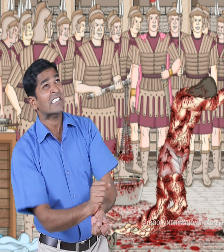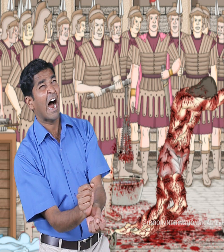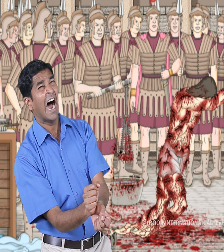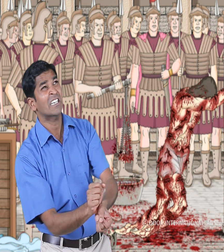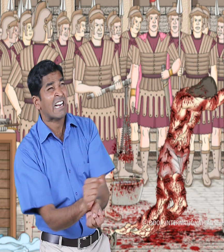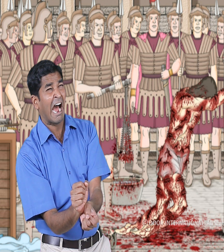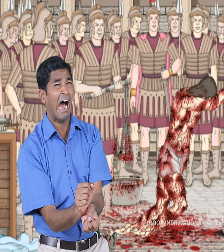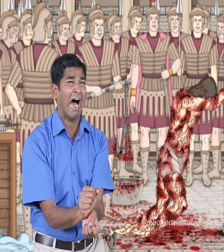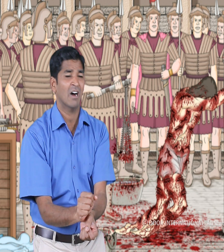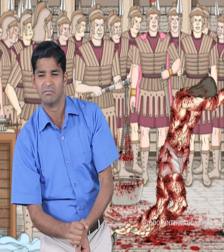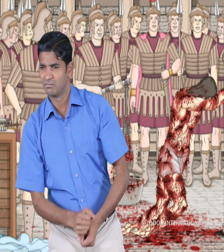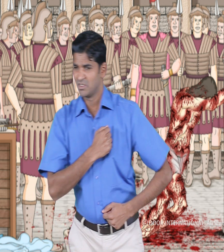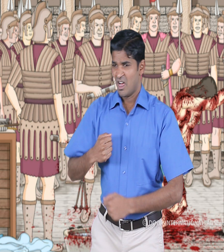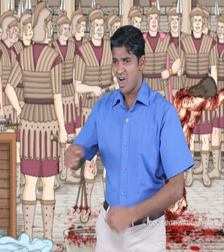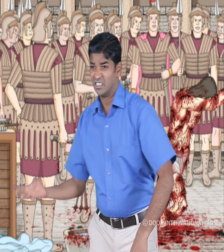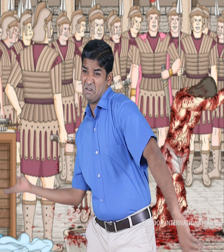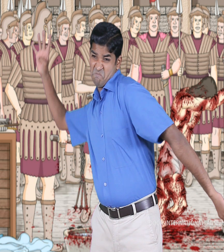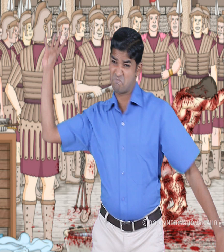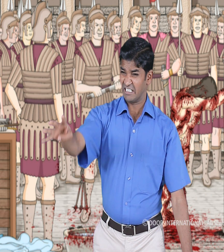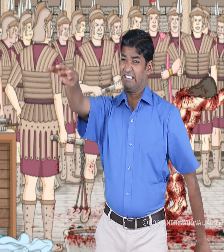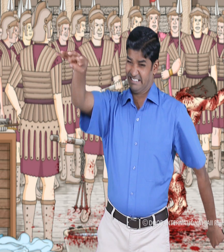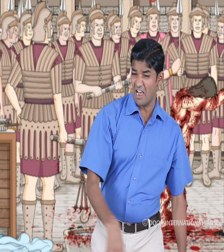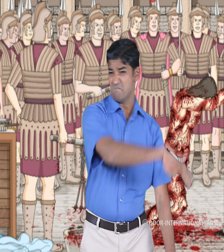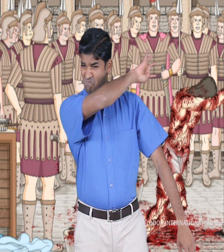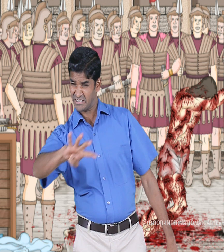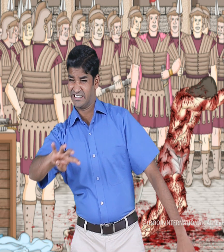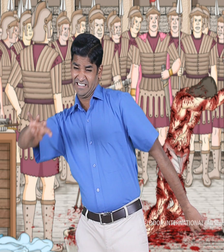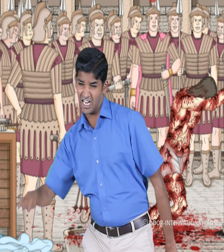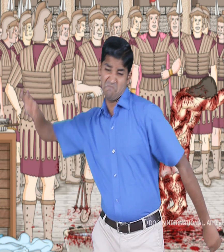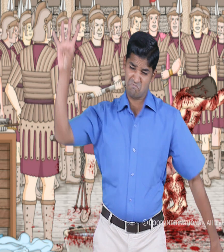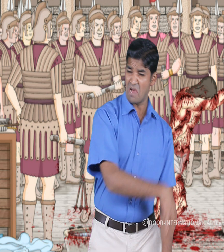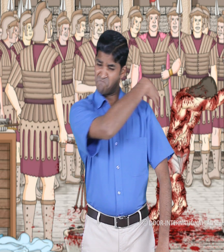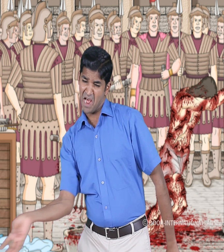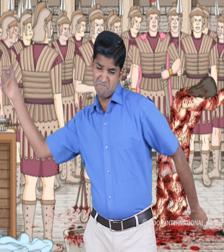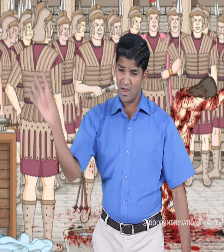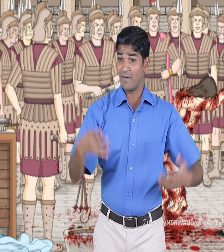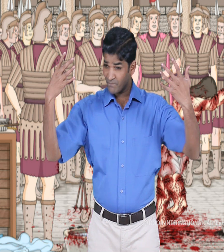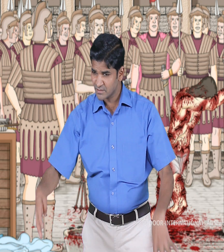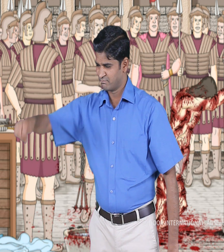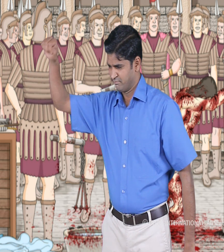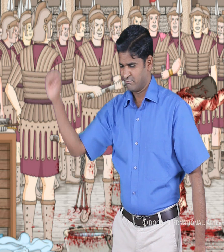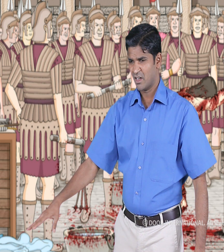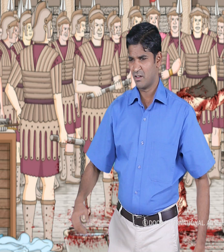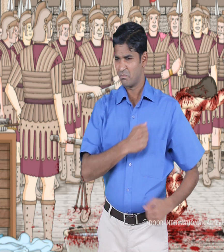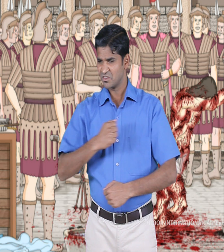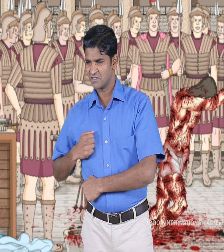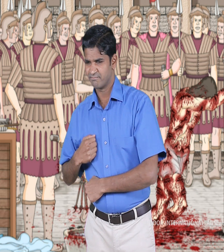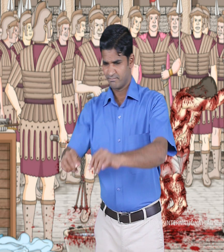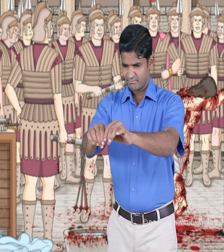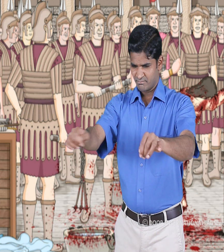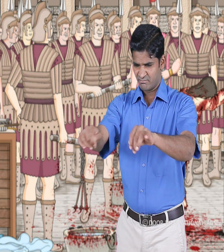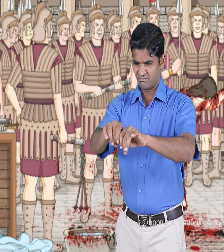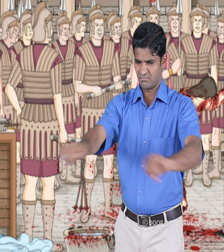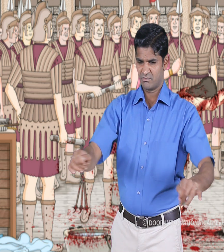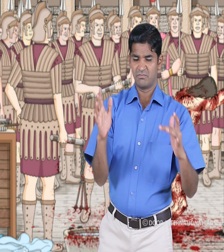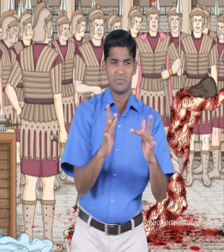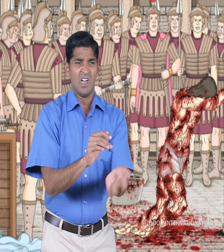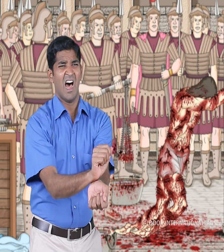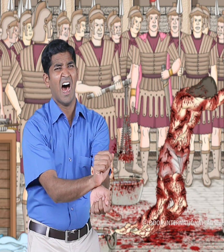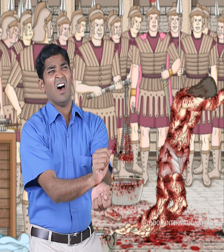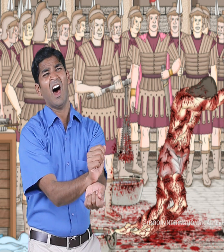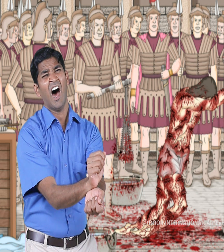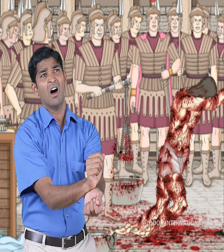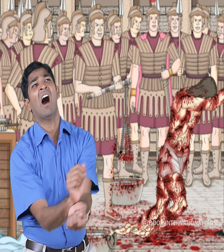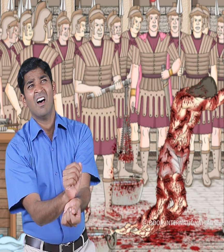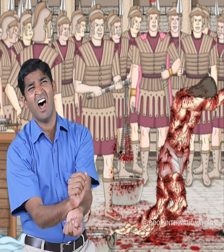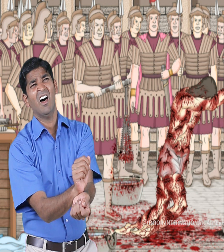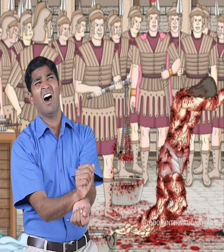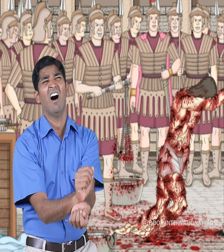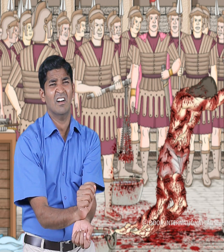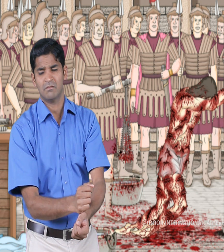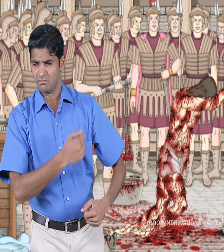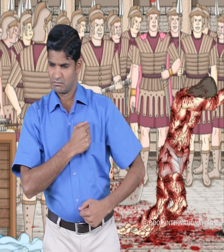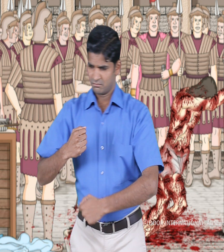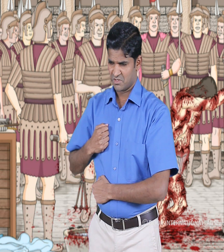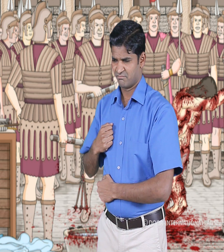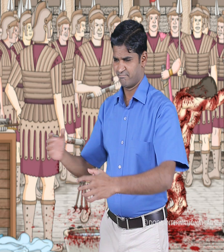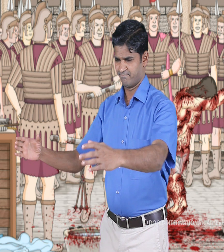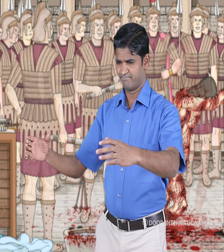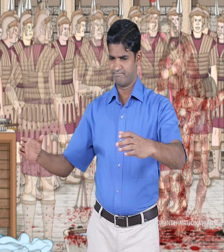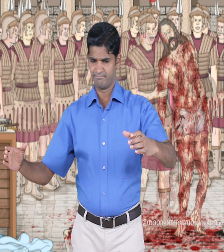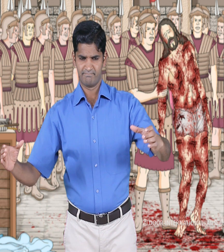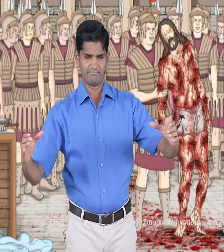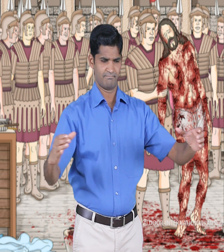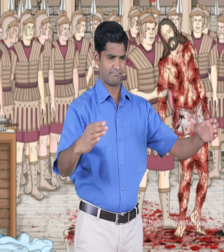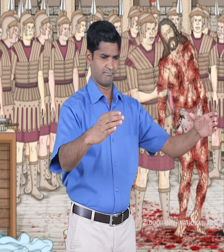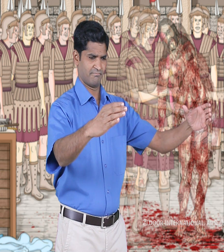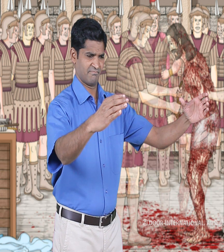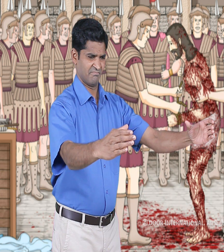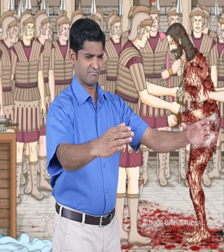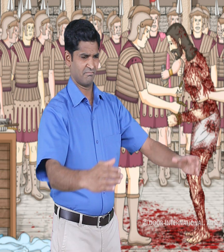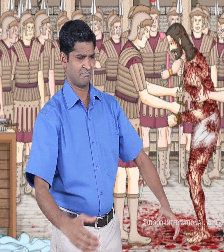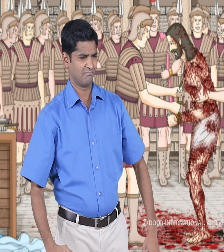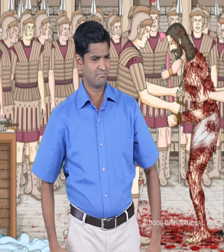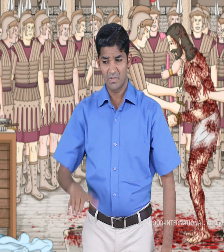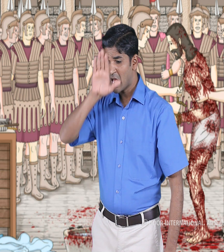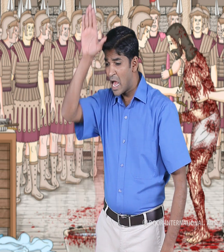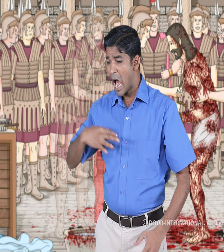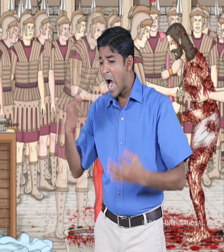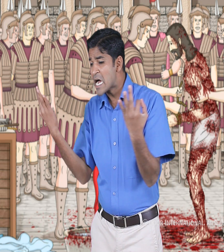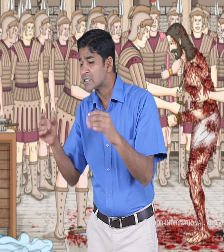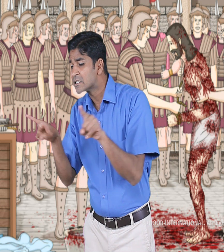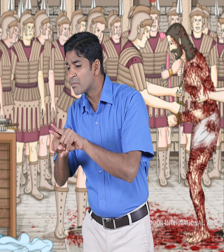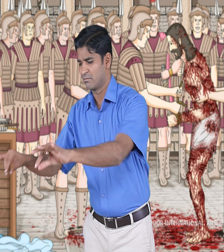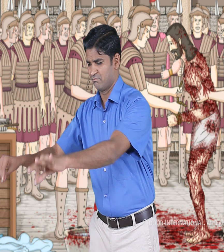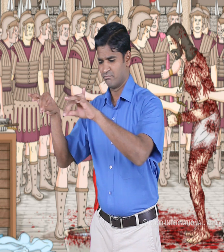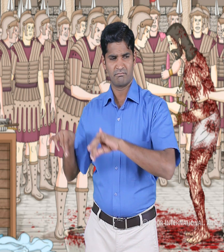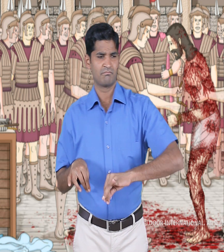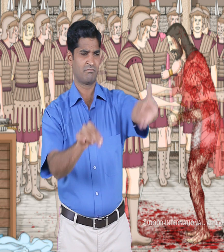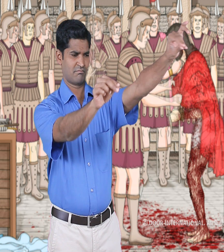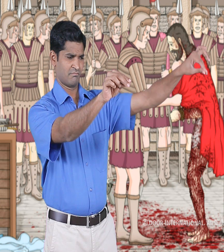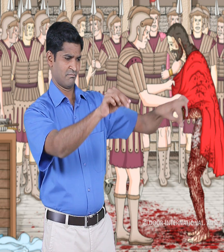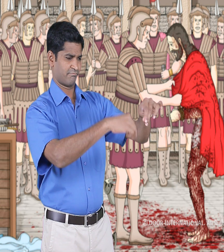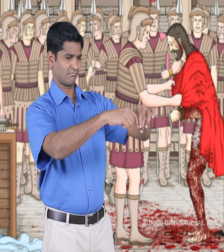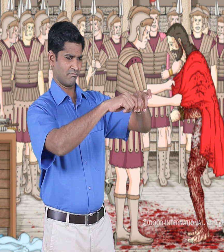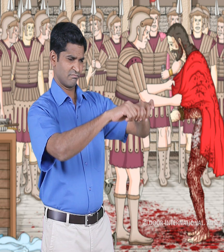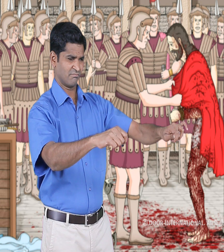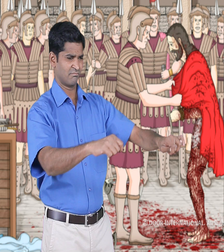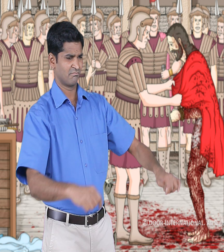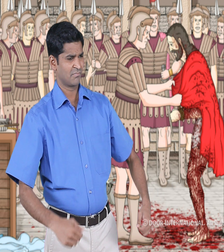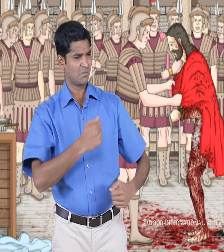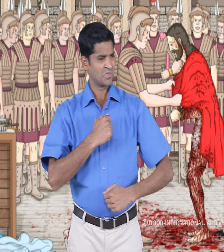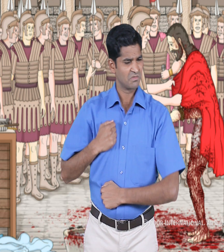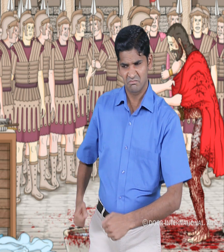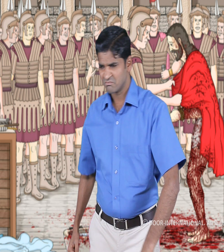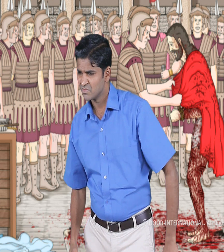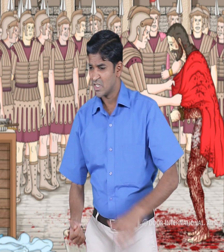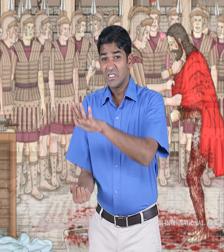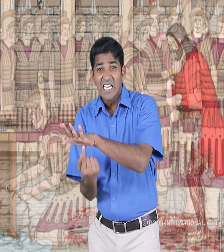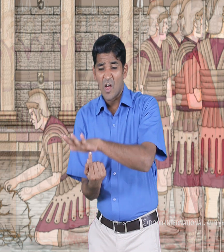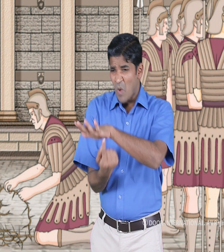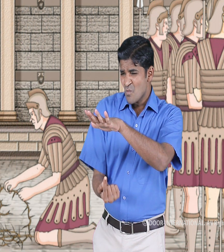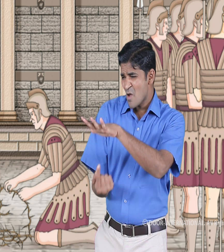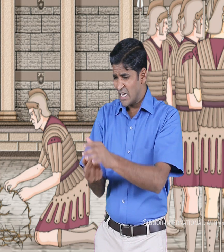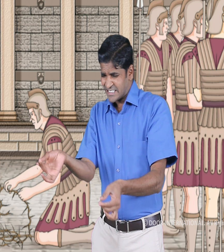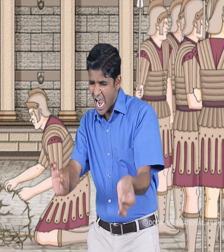They stripped Him and put a scarlet robe on Him.